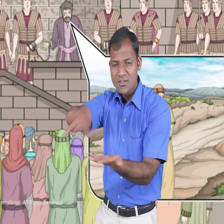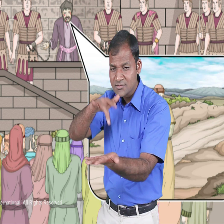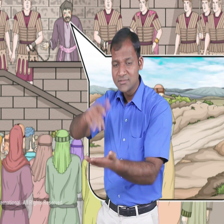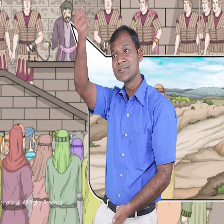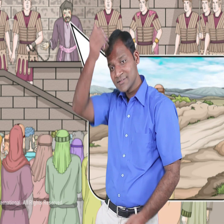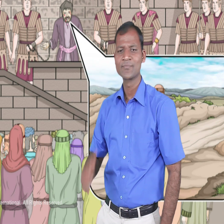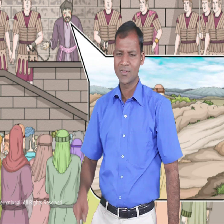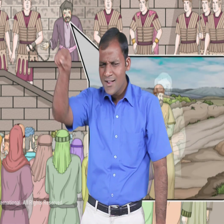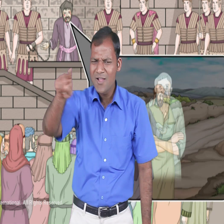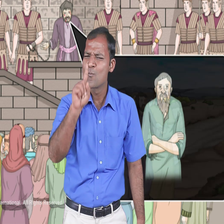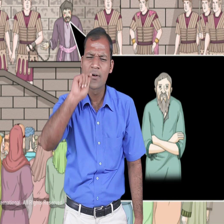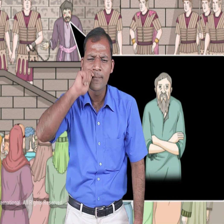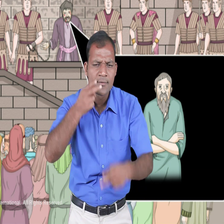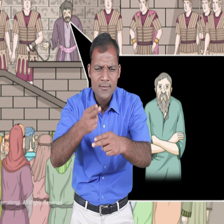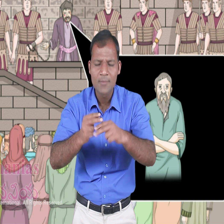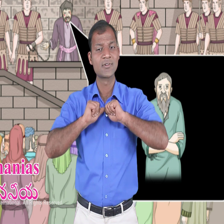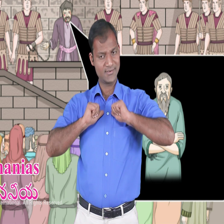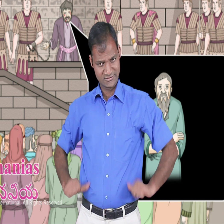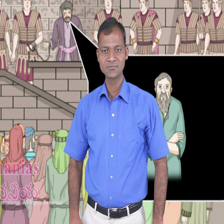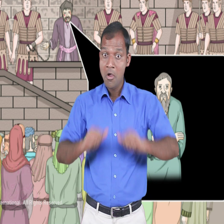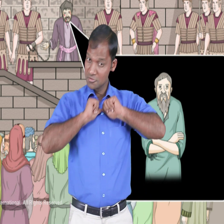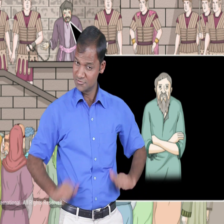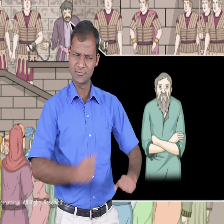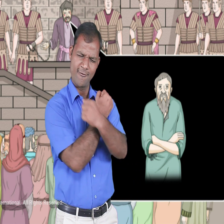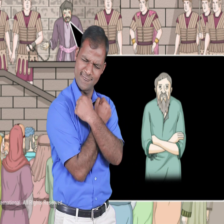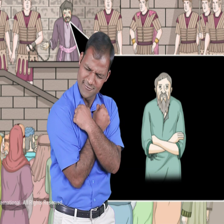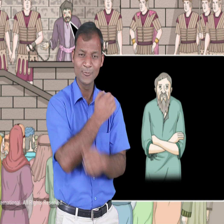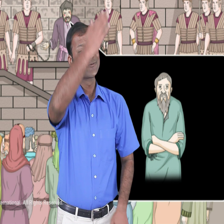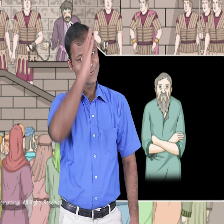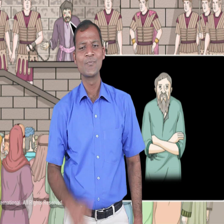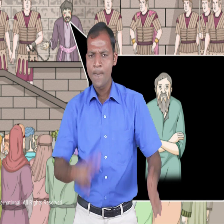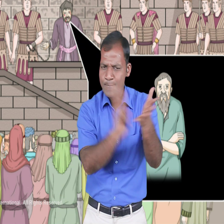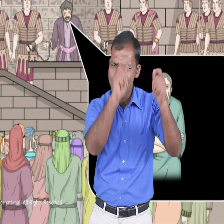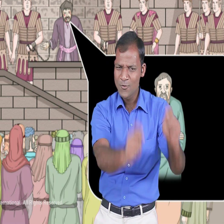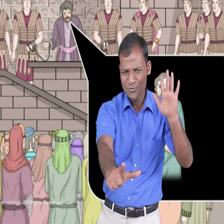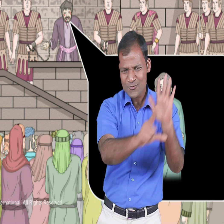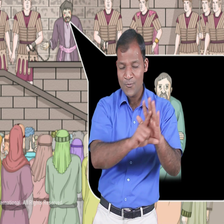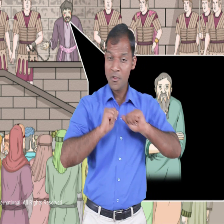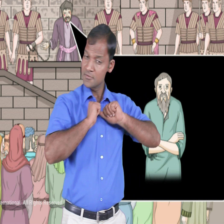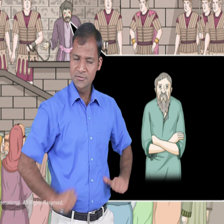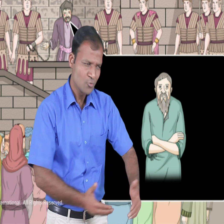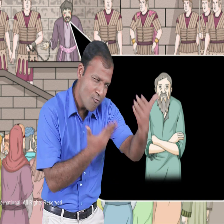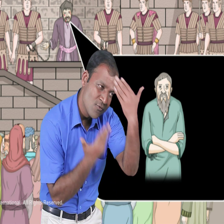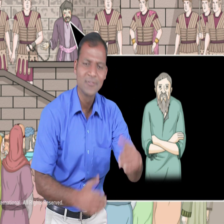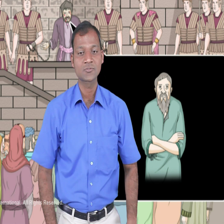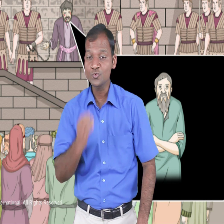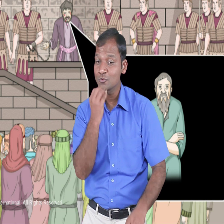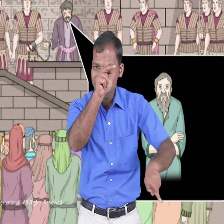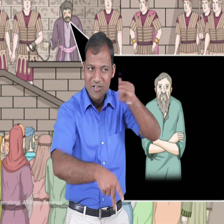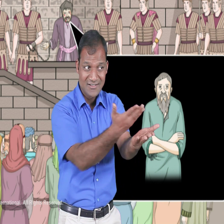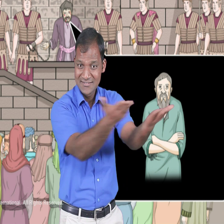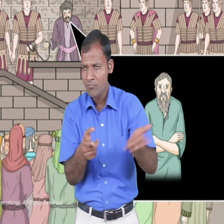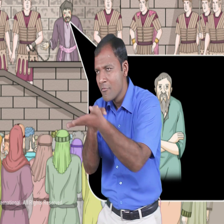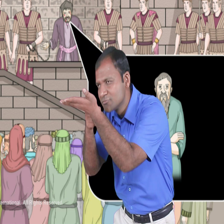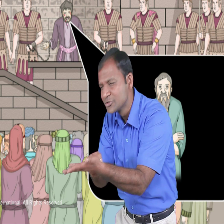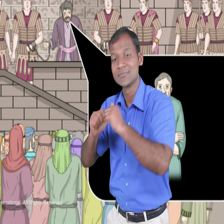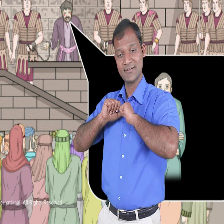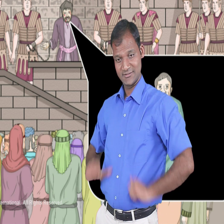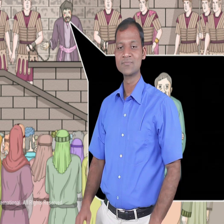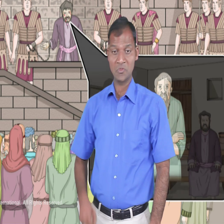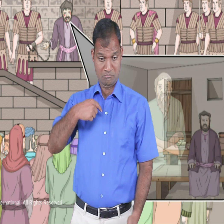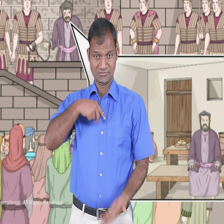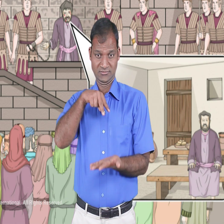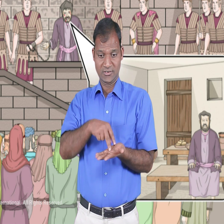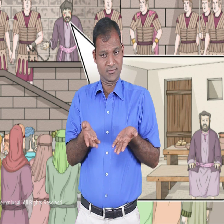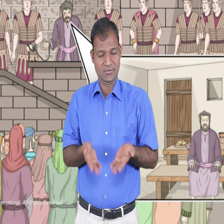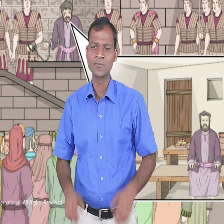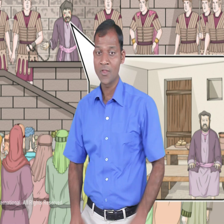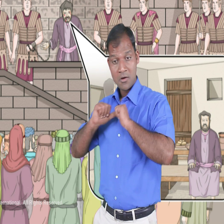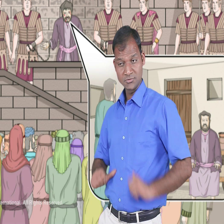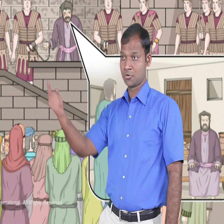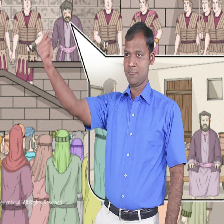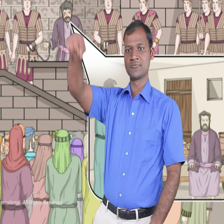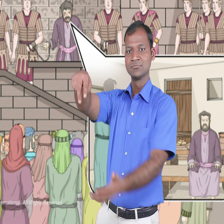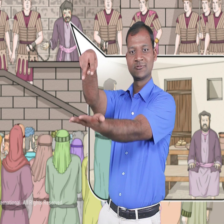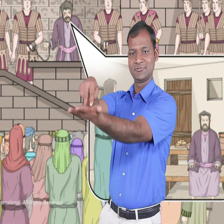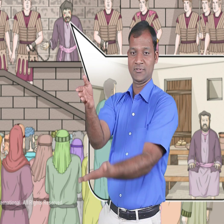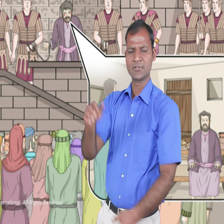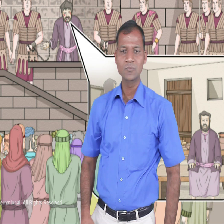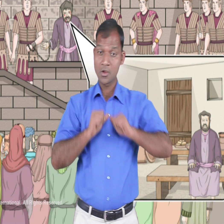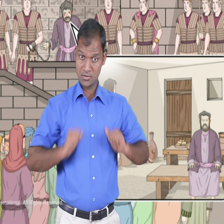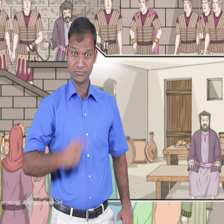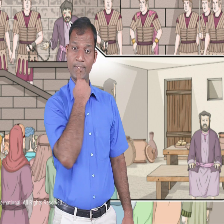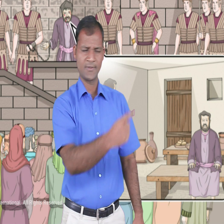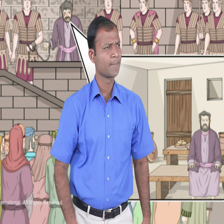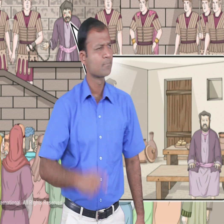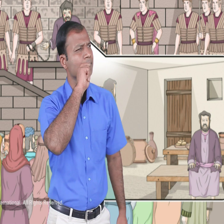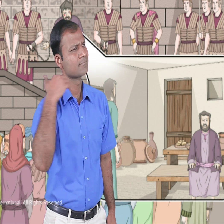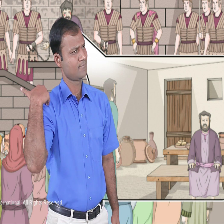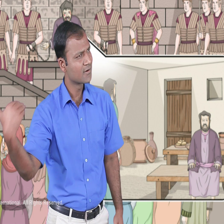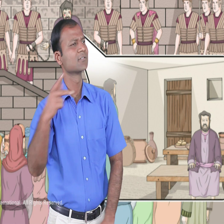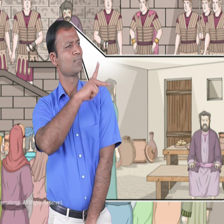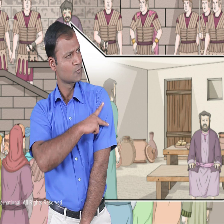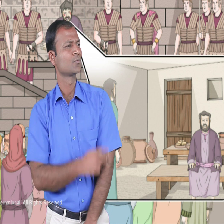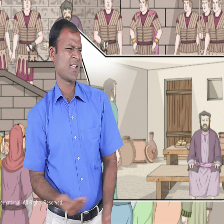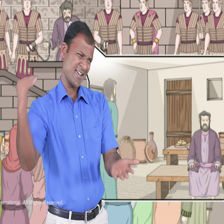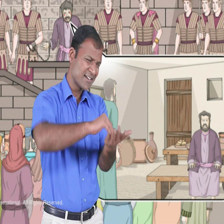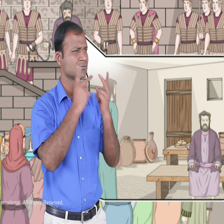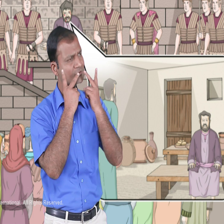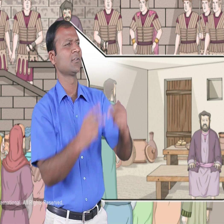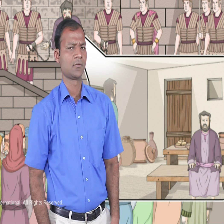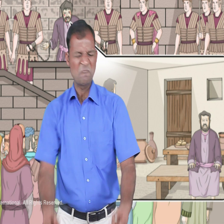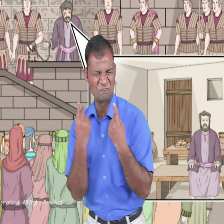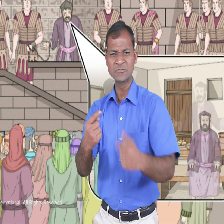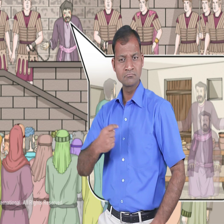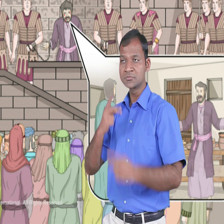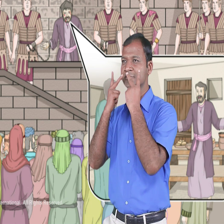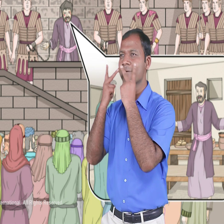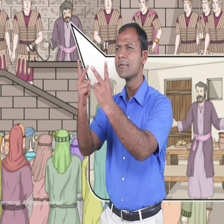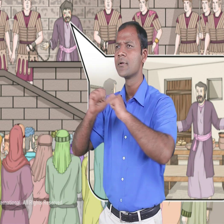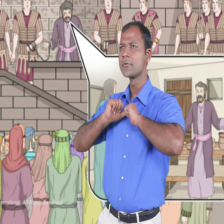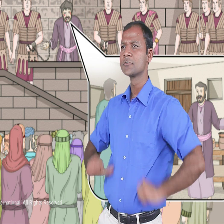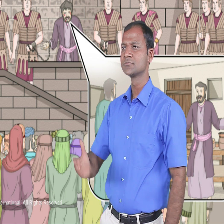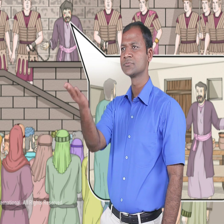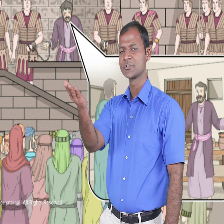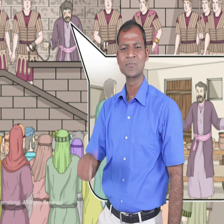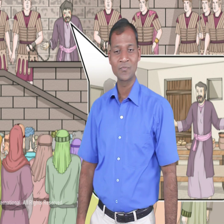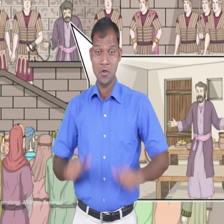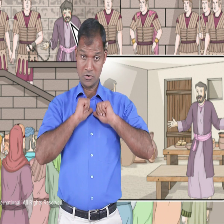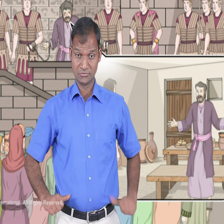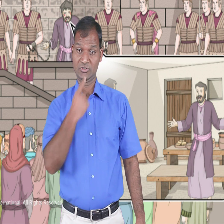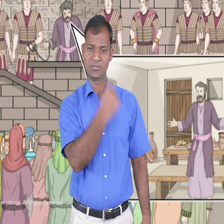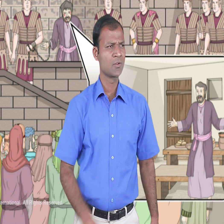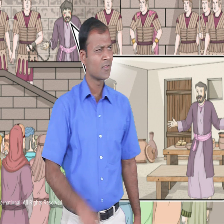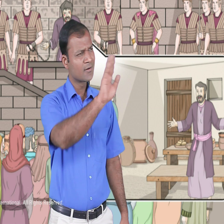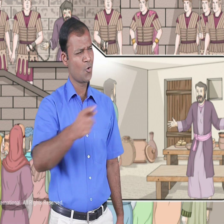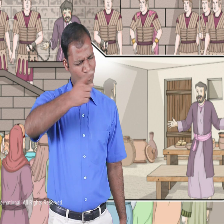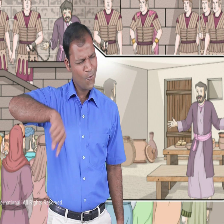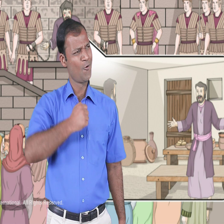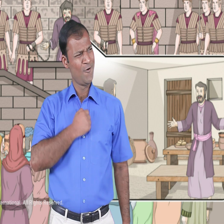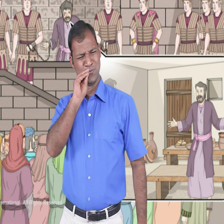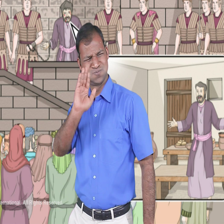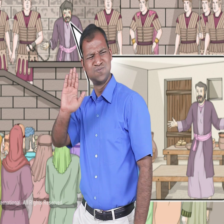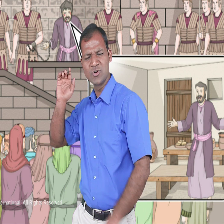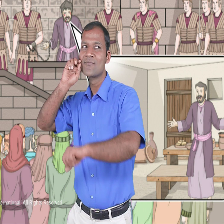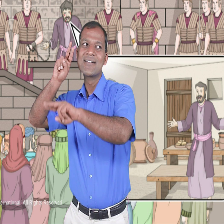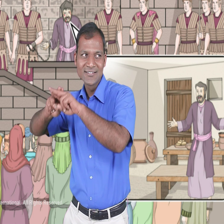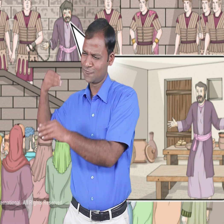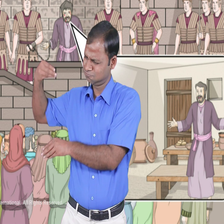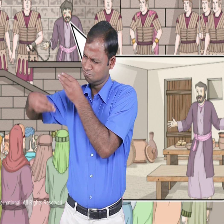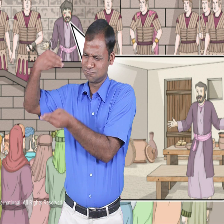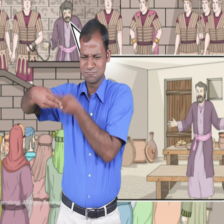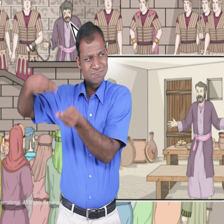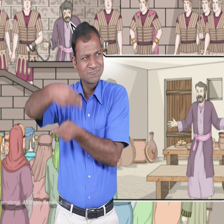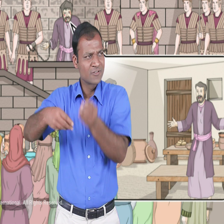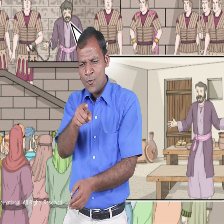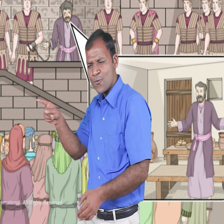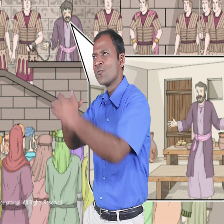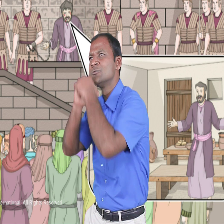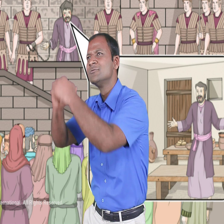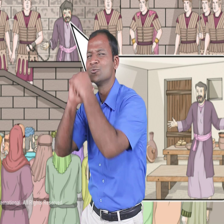There a man named Ananias, a devout observer of the law who was highly regarded by all the Jews living there, came and stood beside me. ‘Brother Saul,’ he said, ‘receive your sight.’